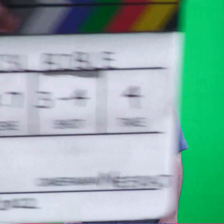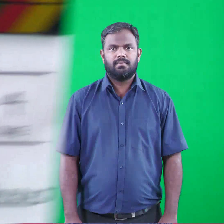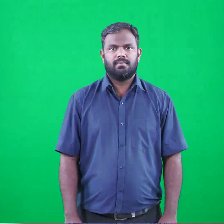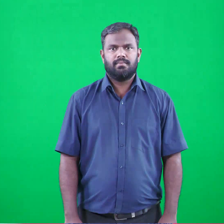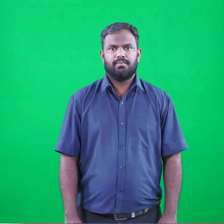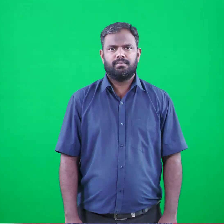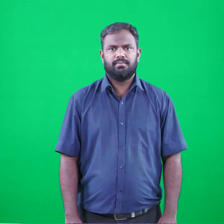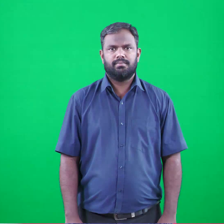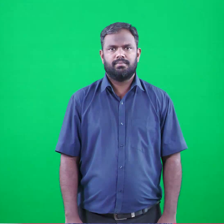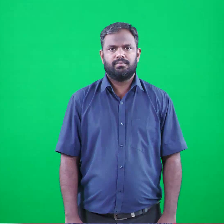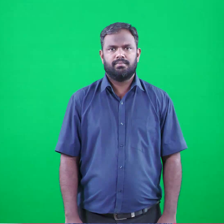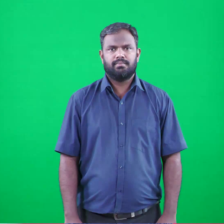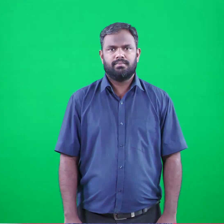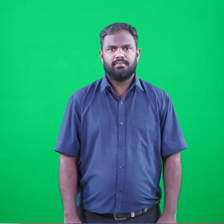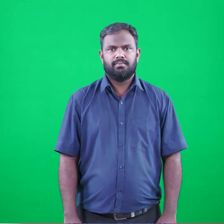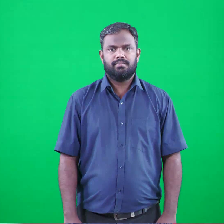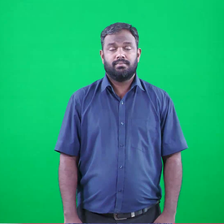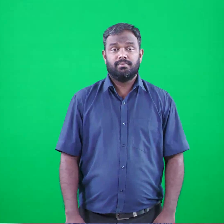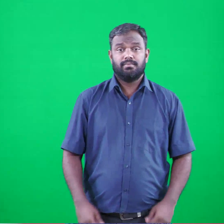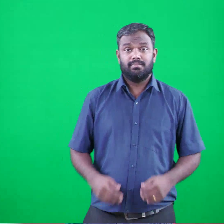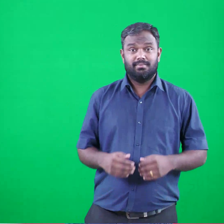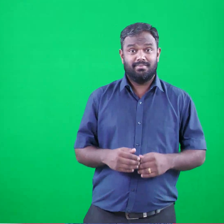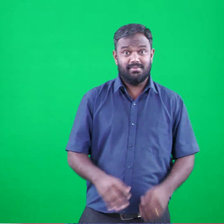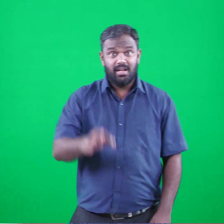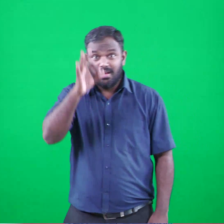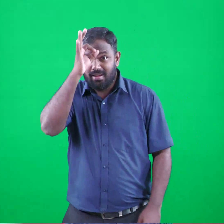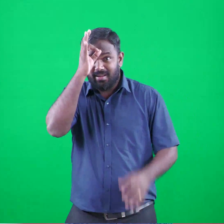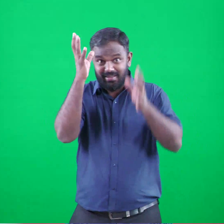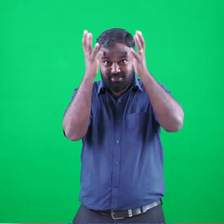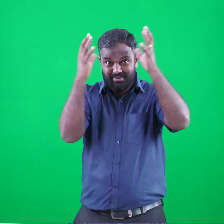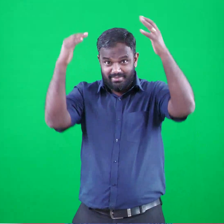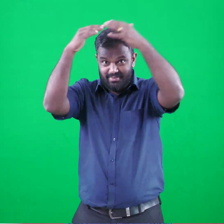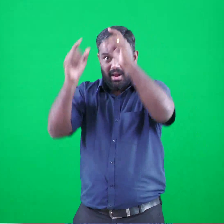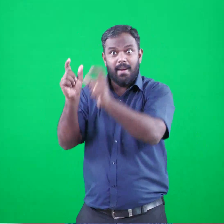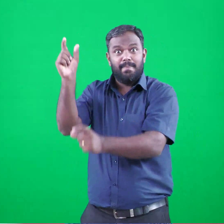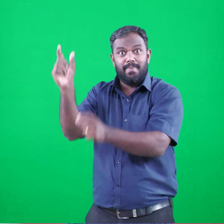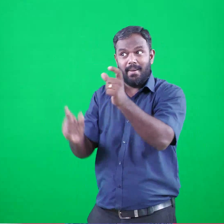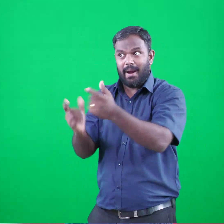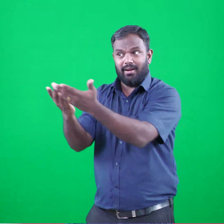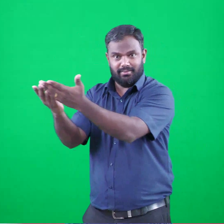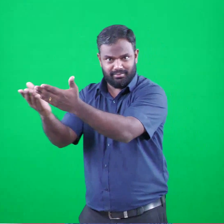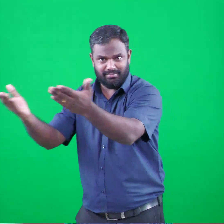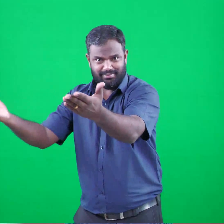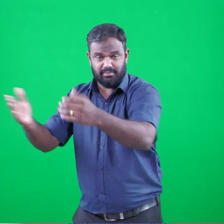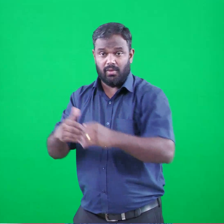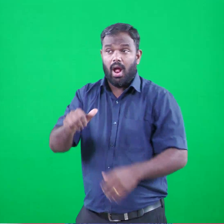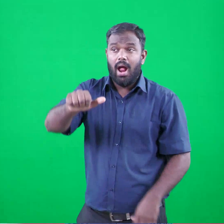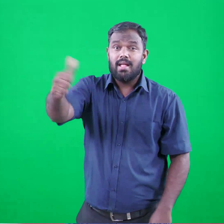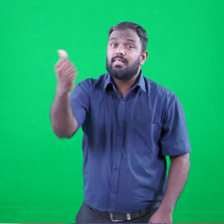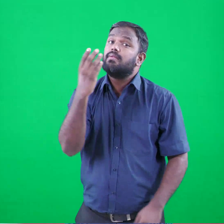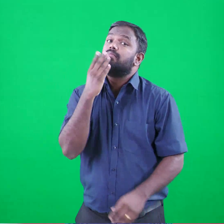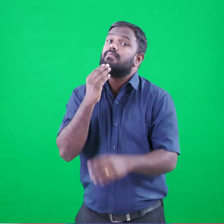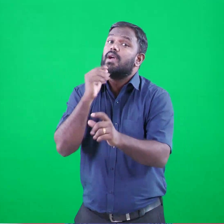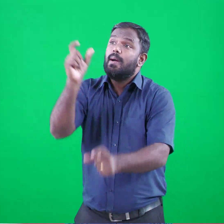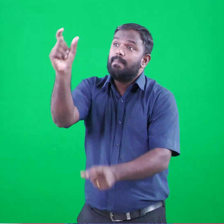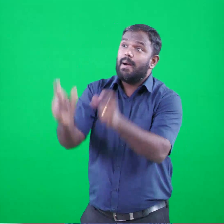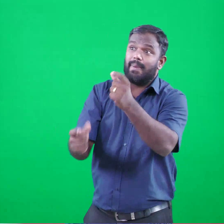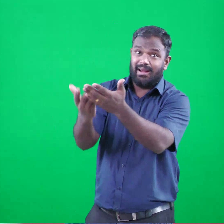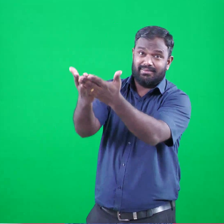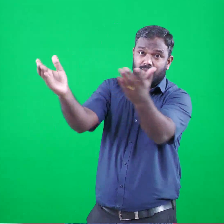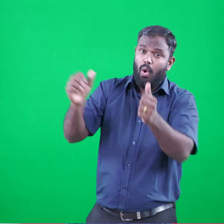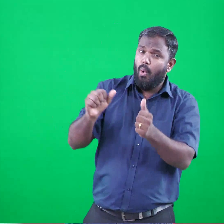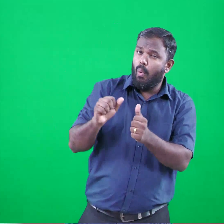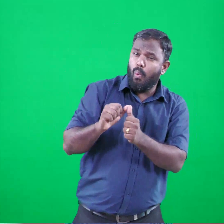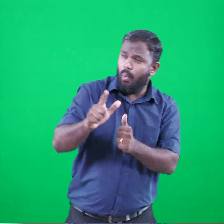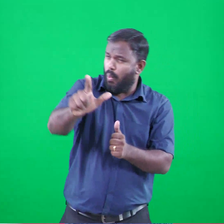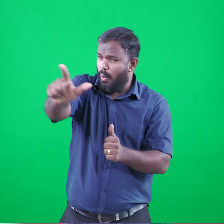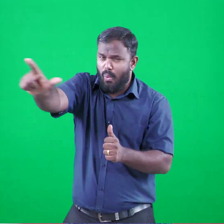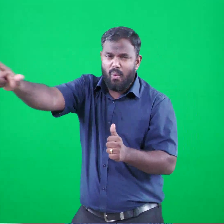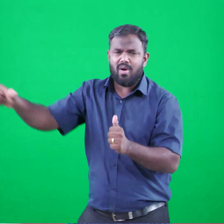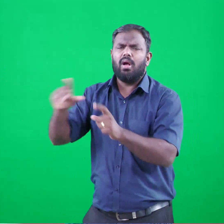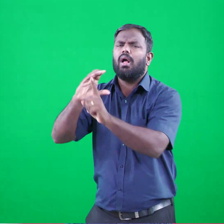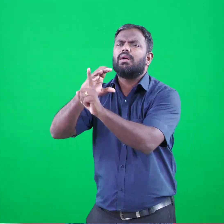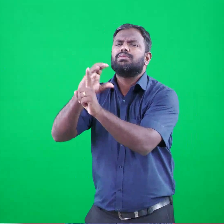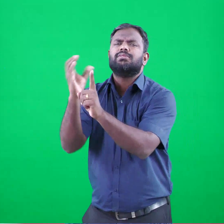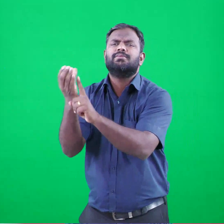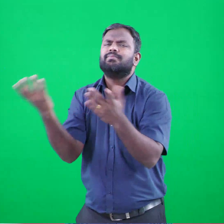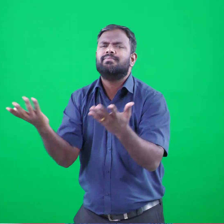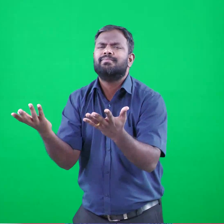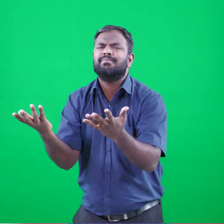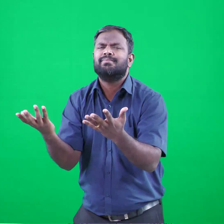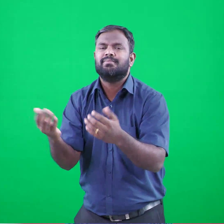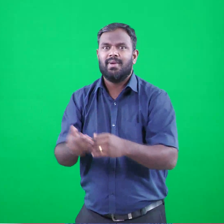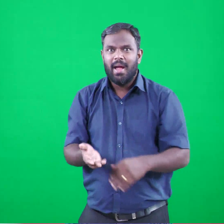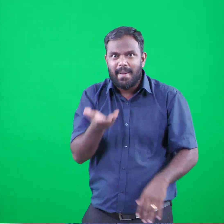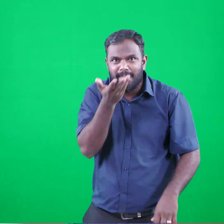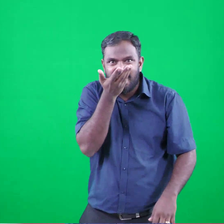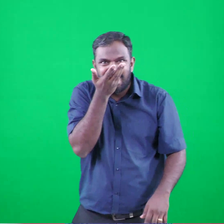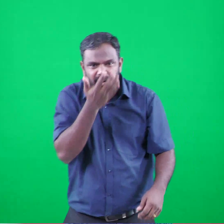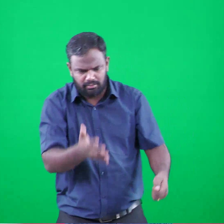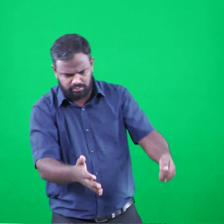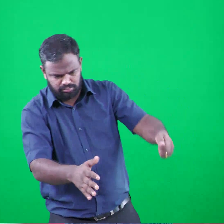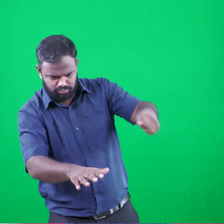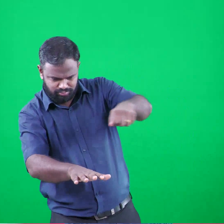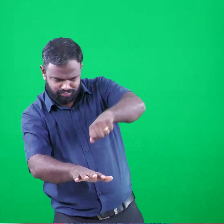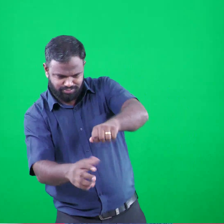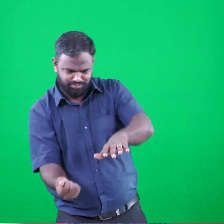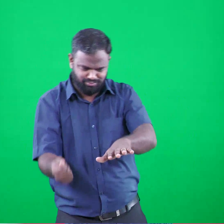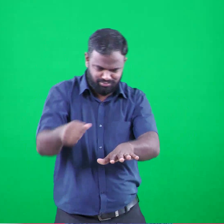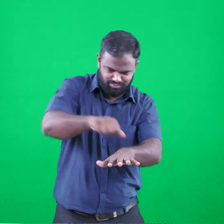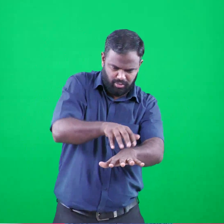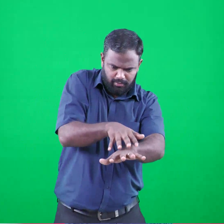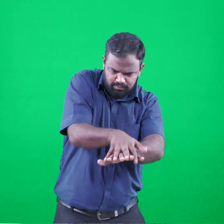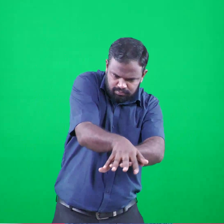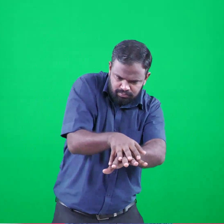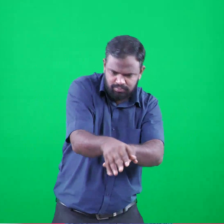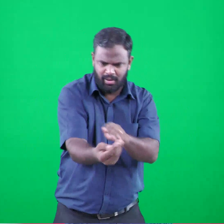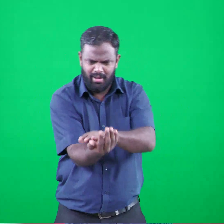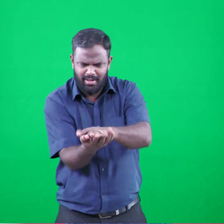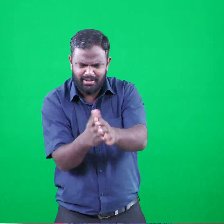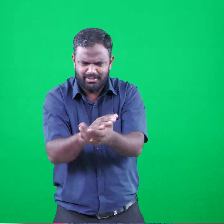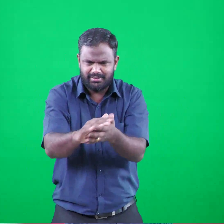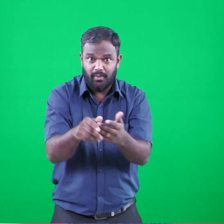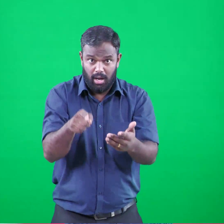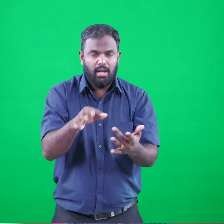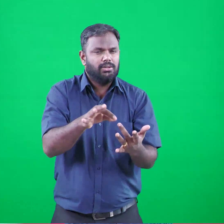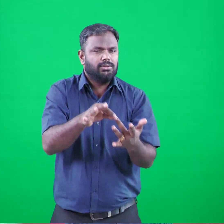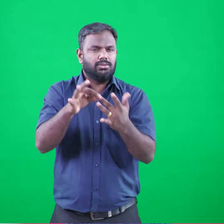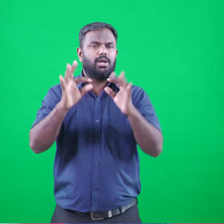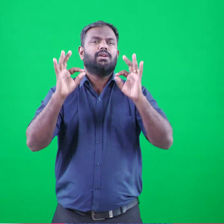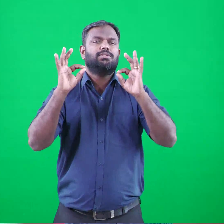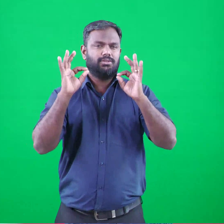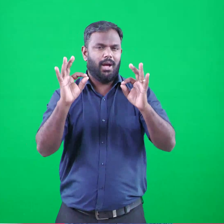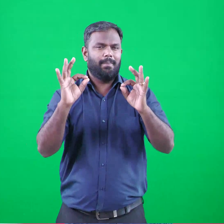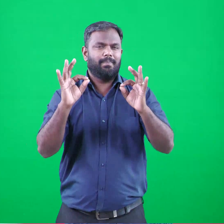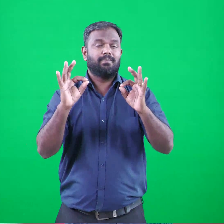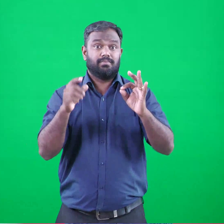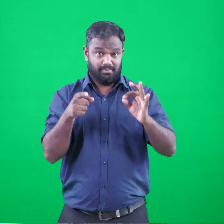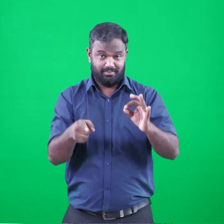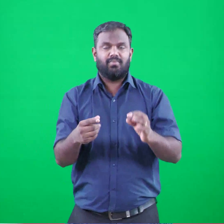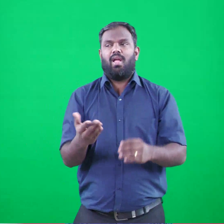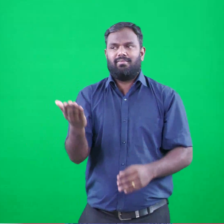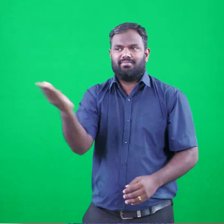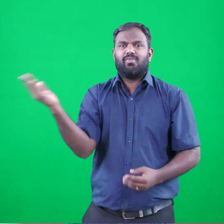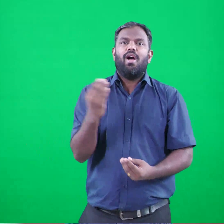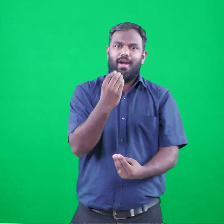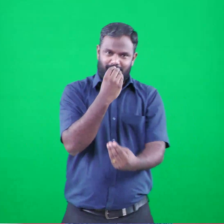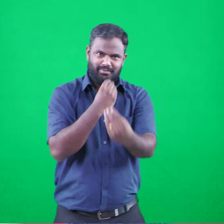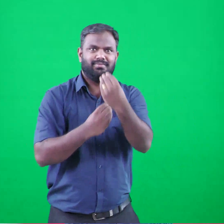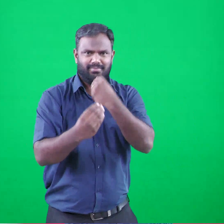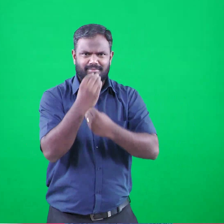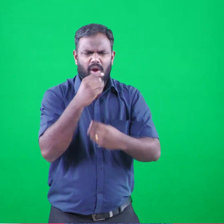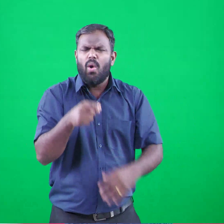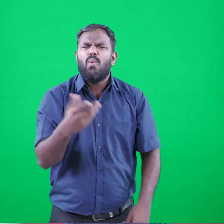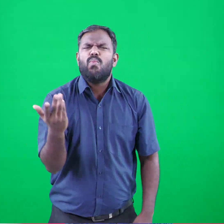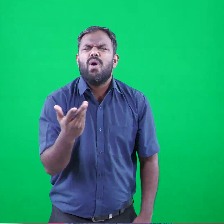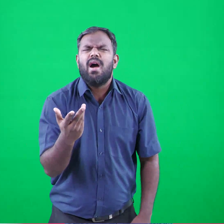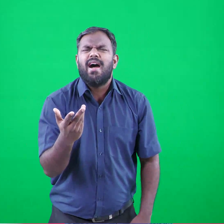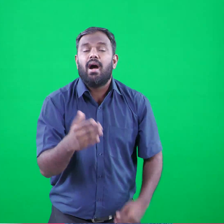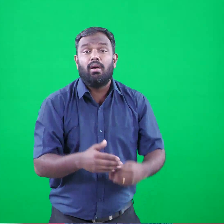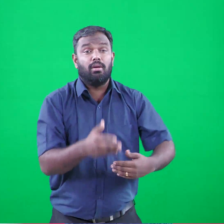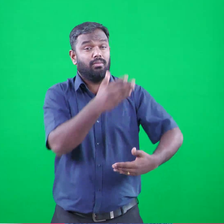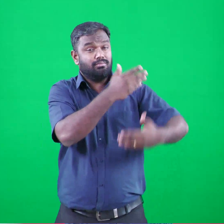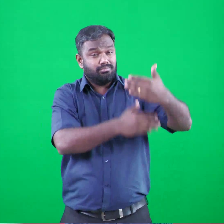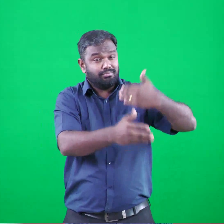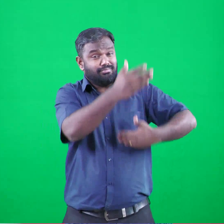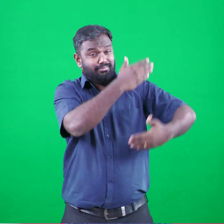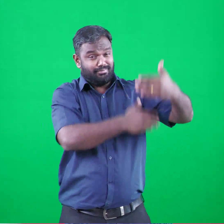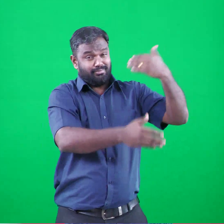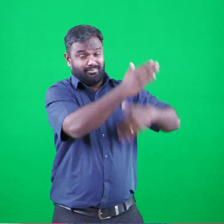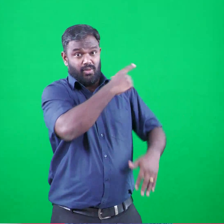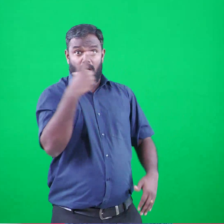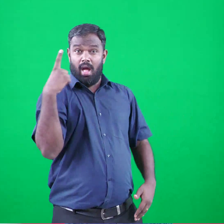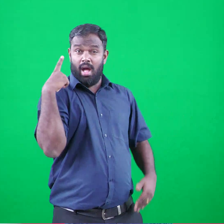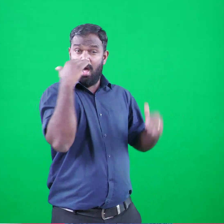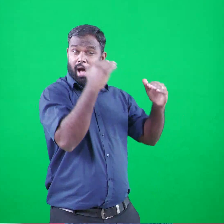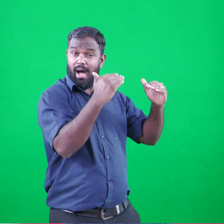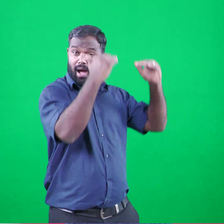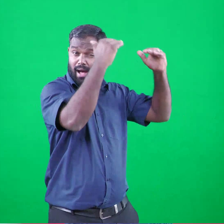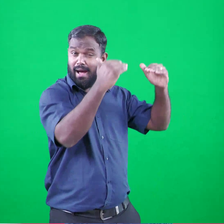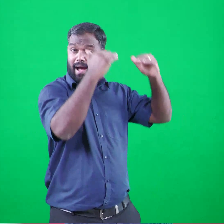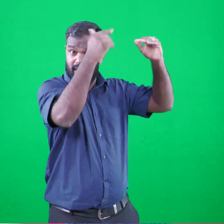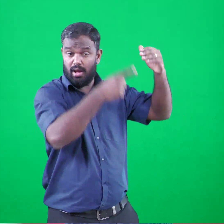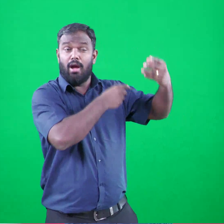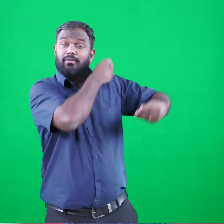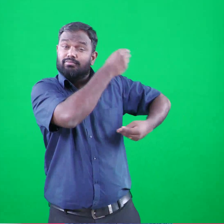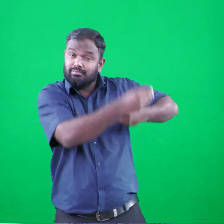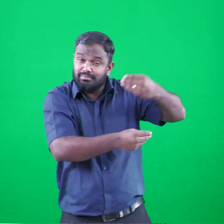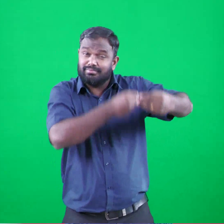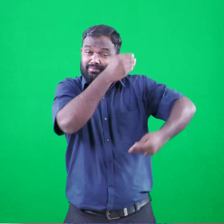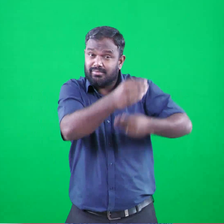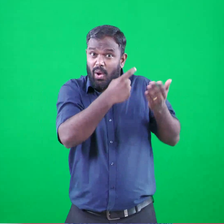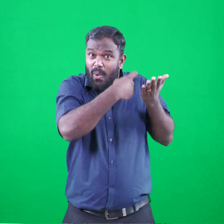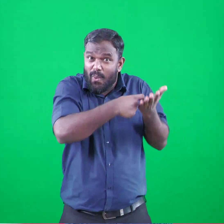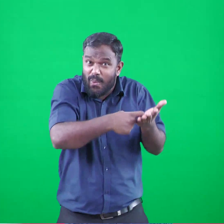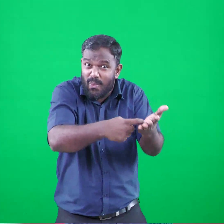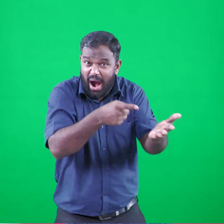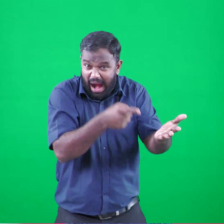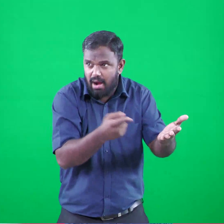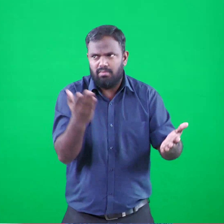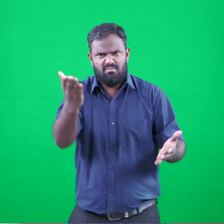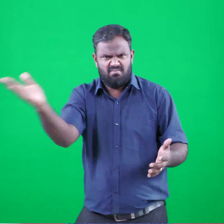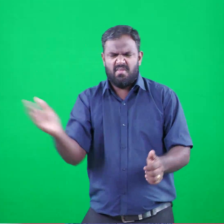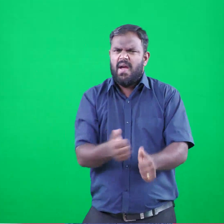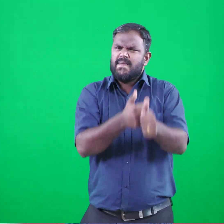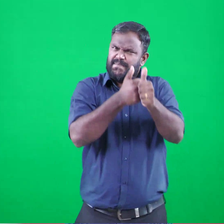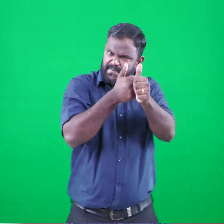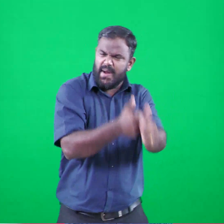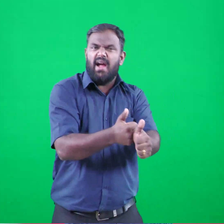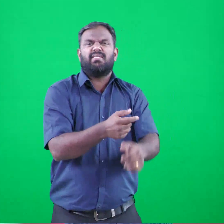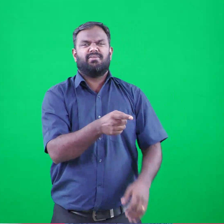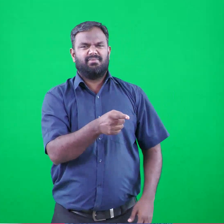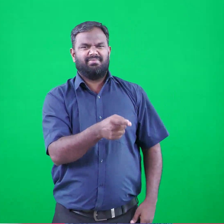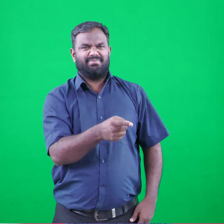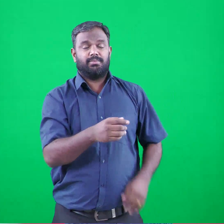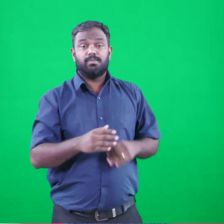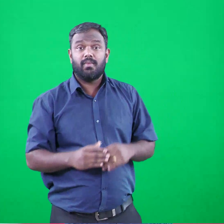Now in holding to the tradition of the elders, the Pharisees and all the Jews do not eat until they wash their hands ceremonially.